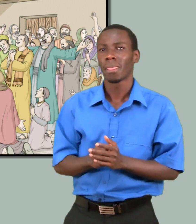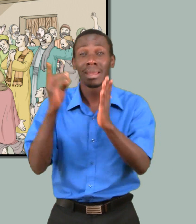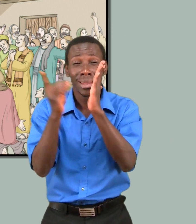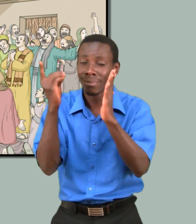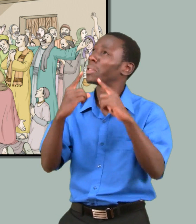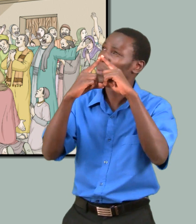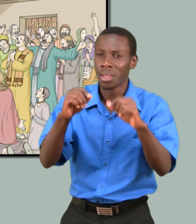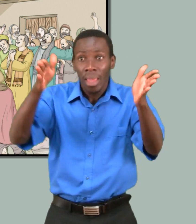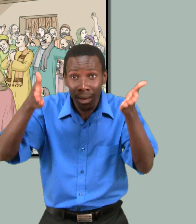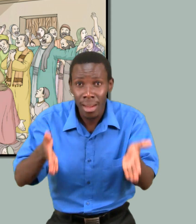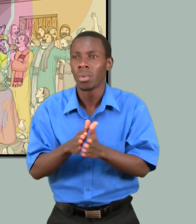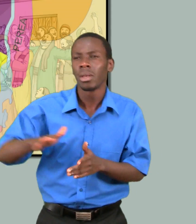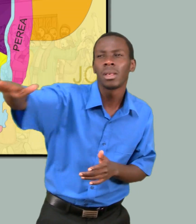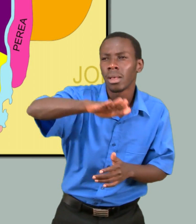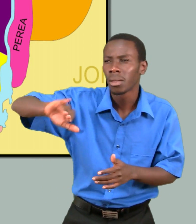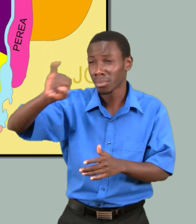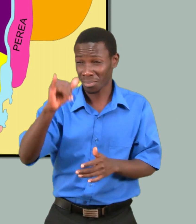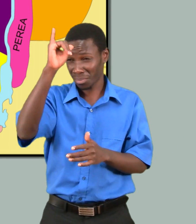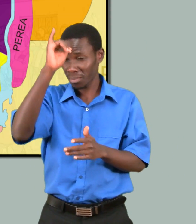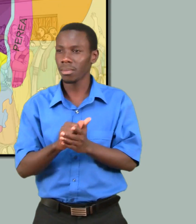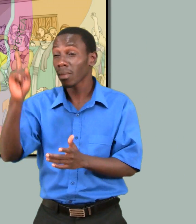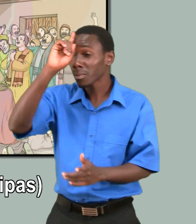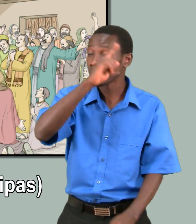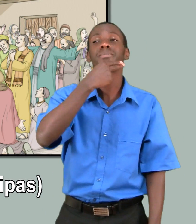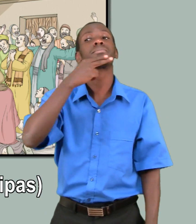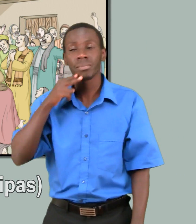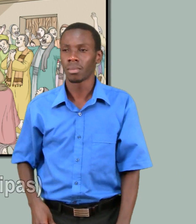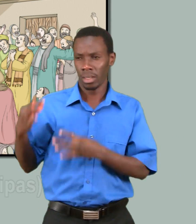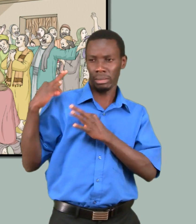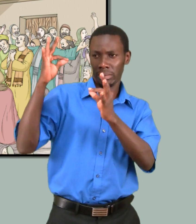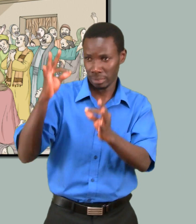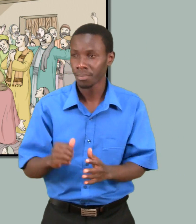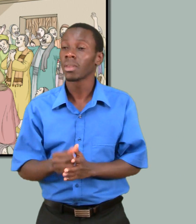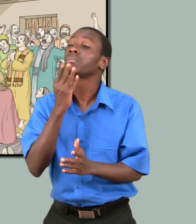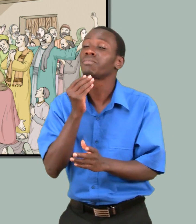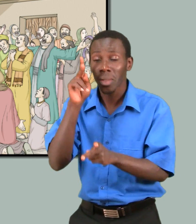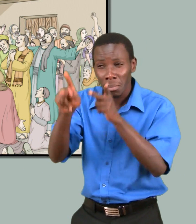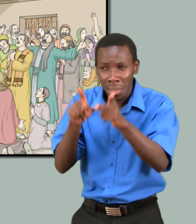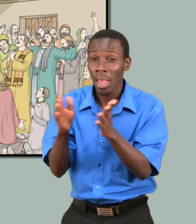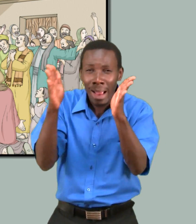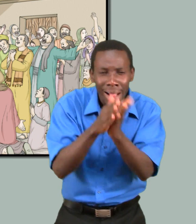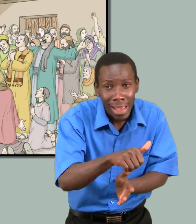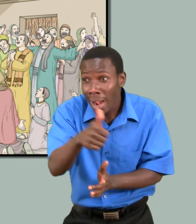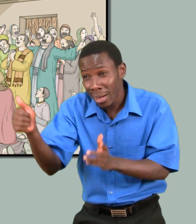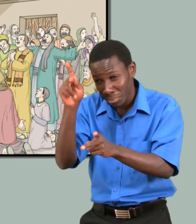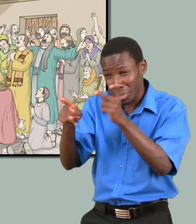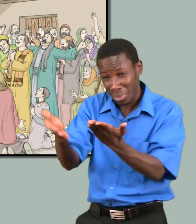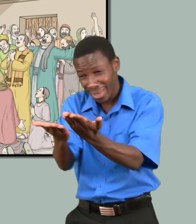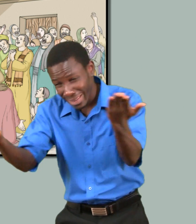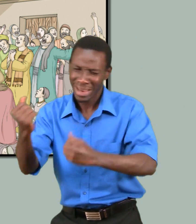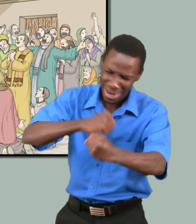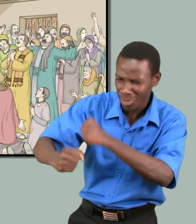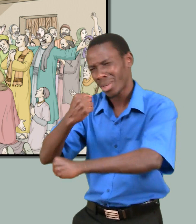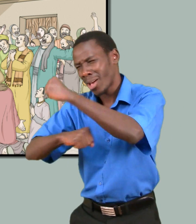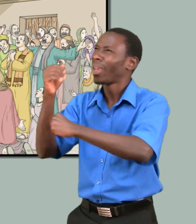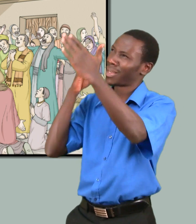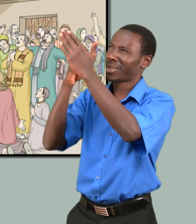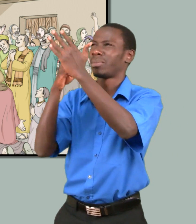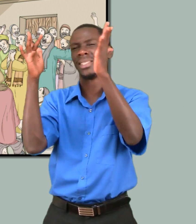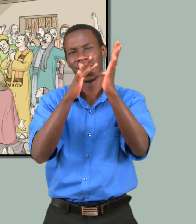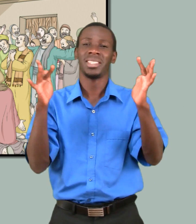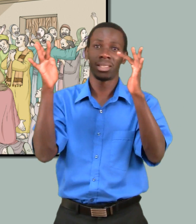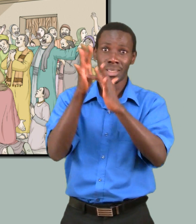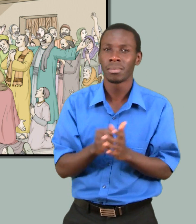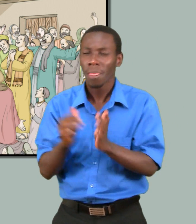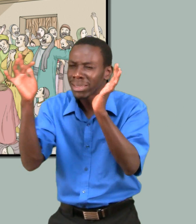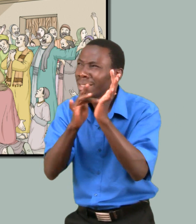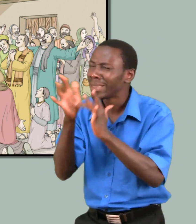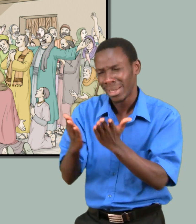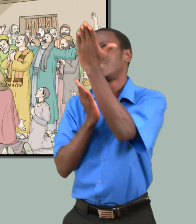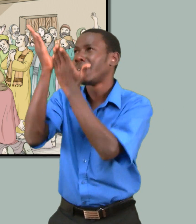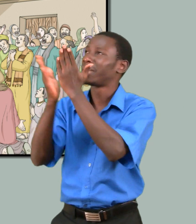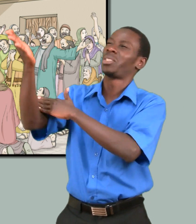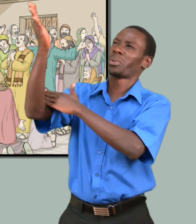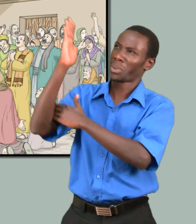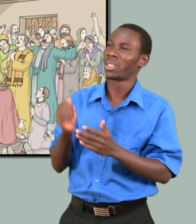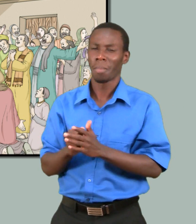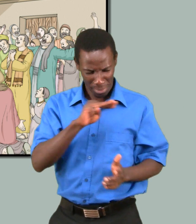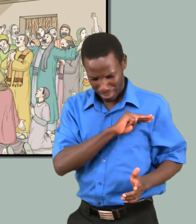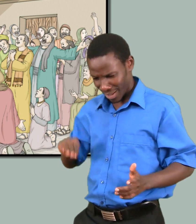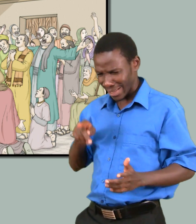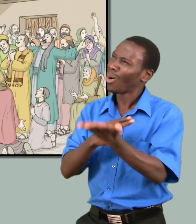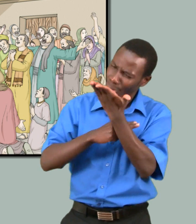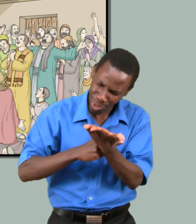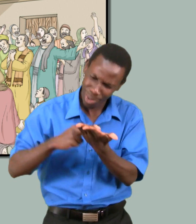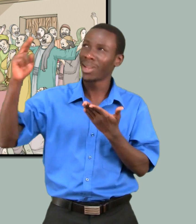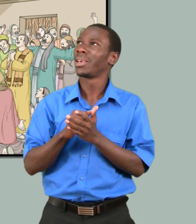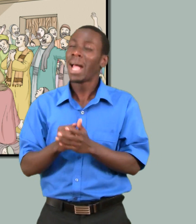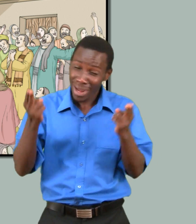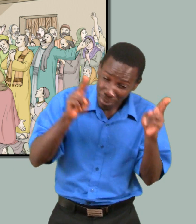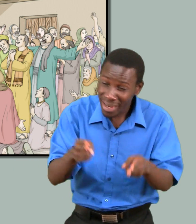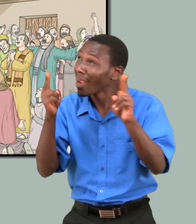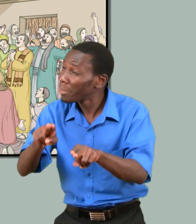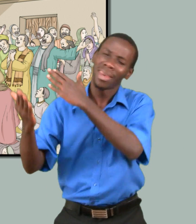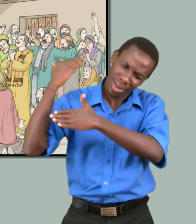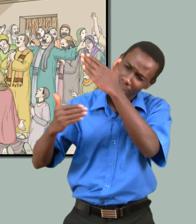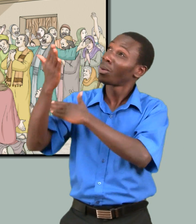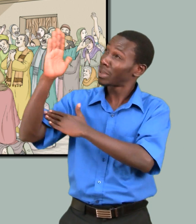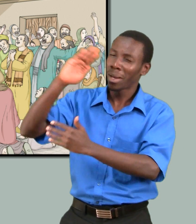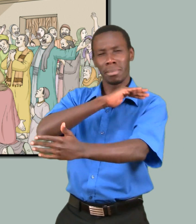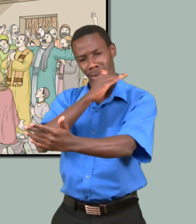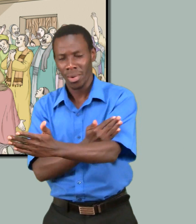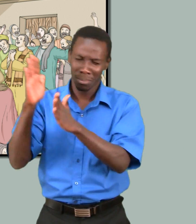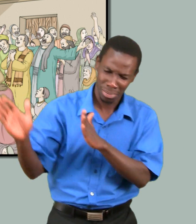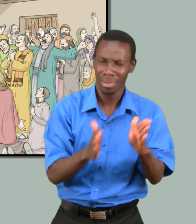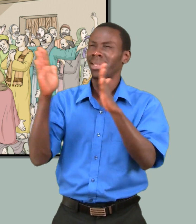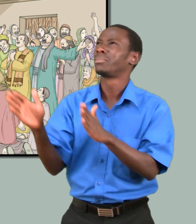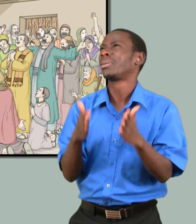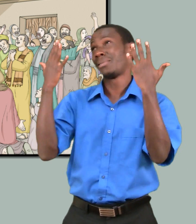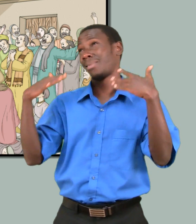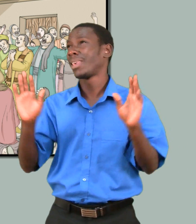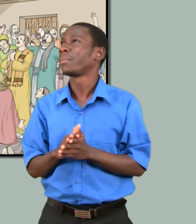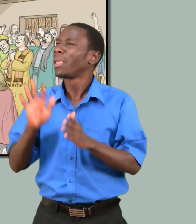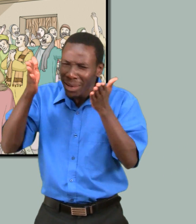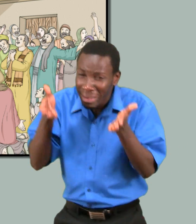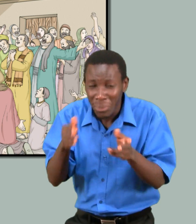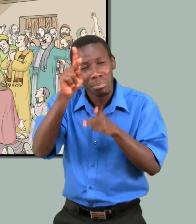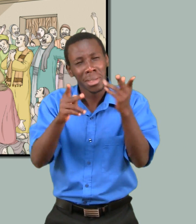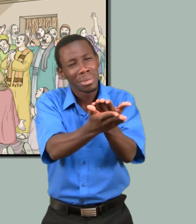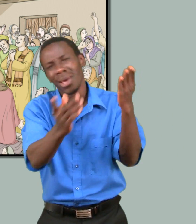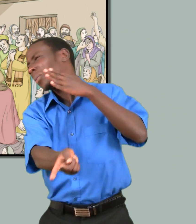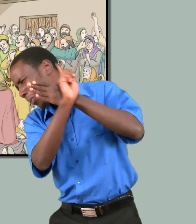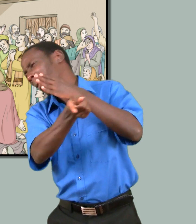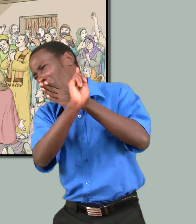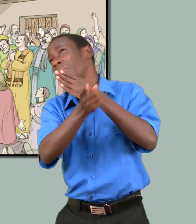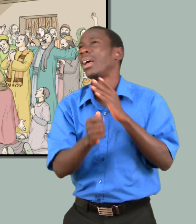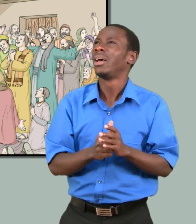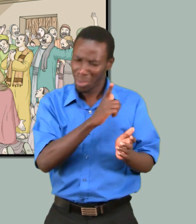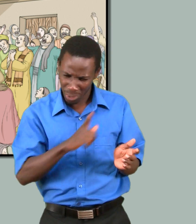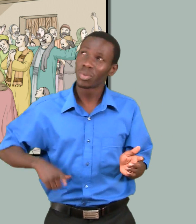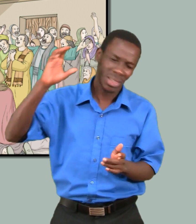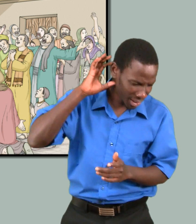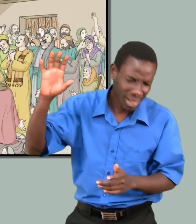In fact, this is the very city where Herod and Pontius Pilate conspired with the Gentiles and the people of Israel against Your holy servant Jesus, whom You anointed.